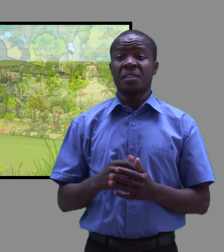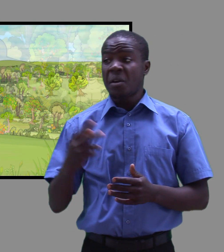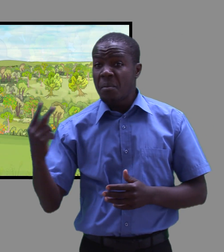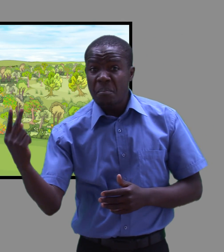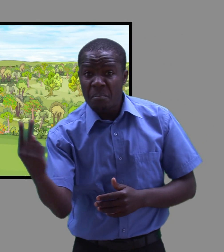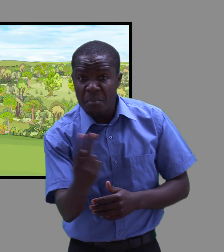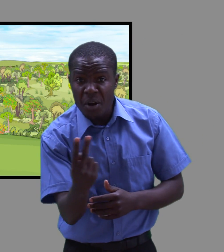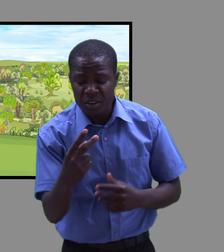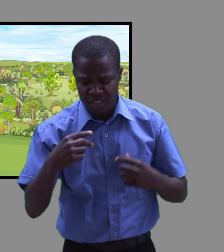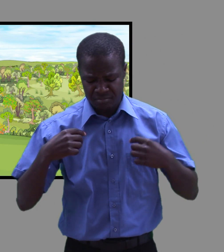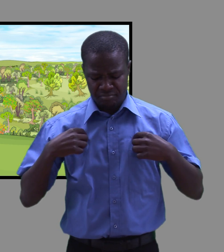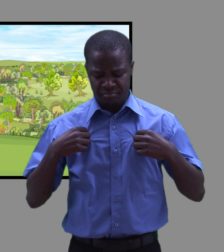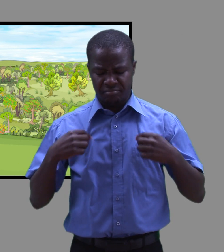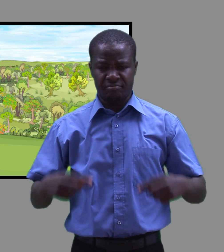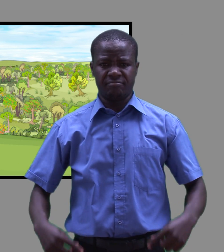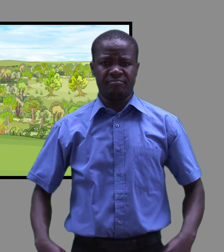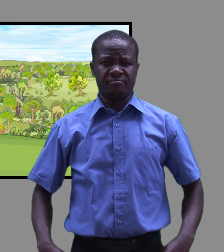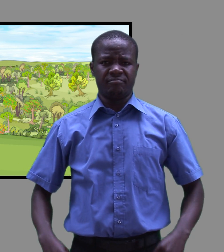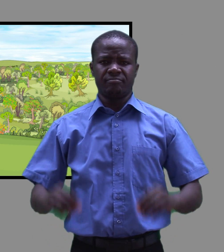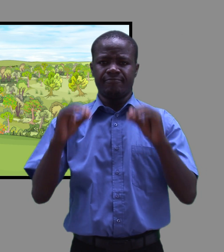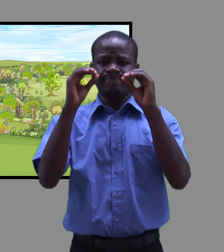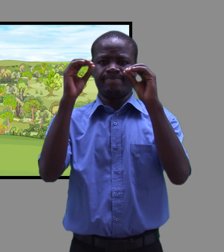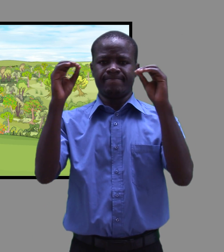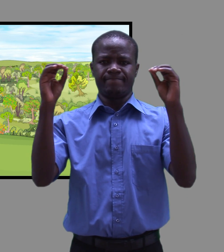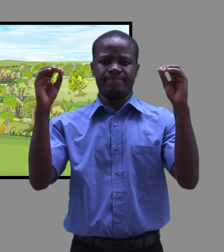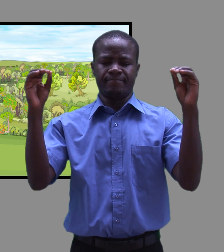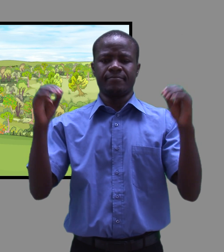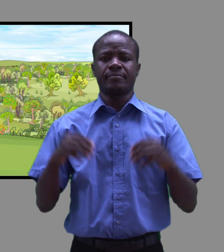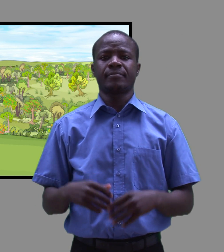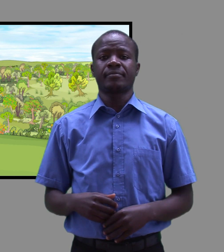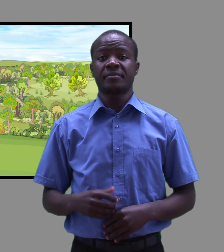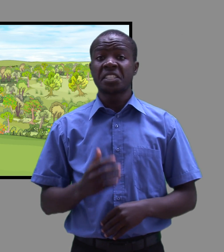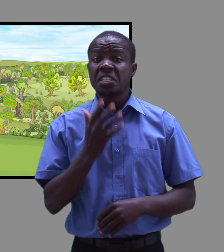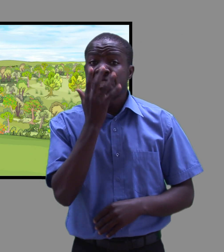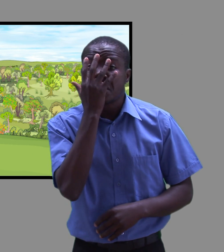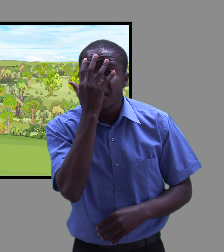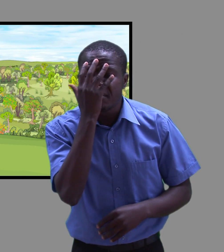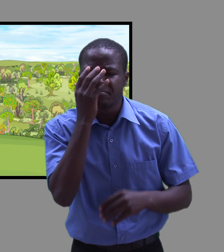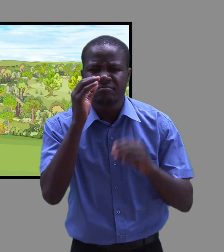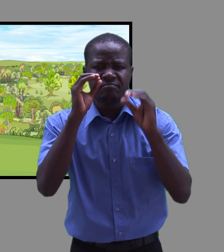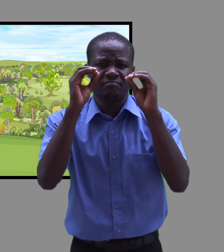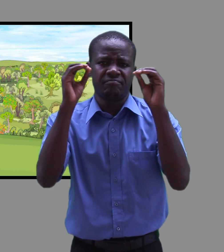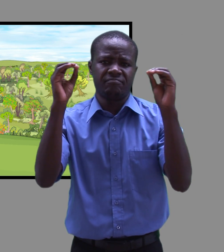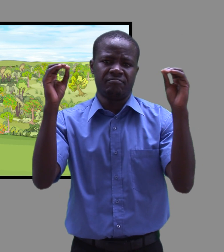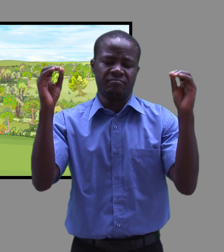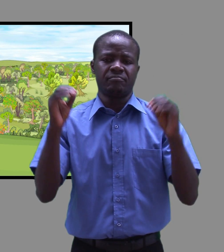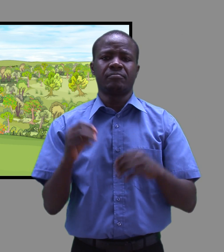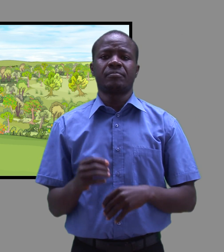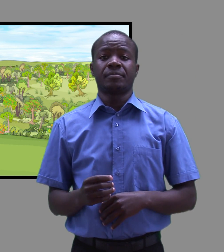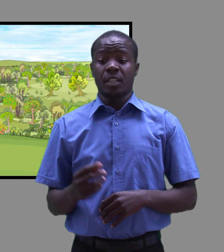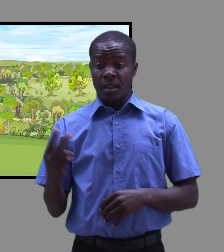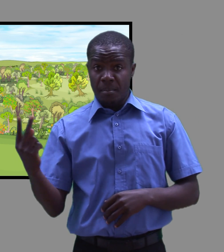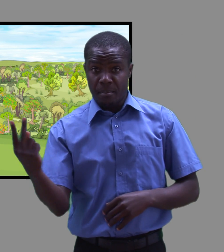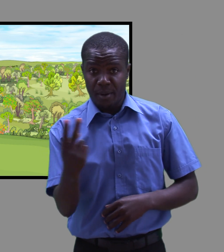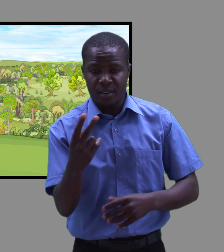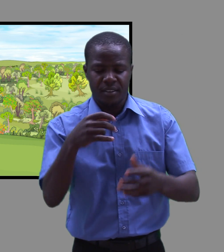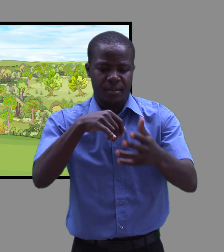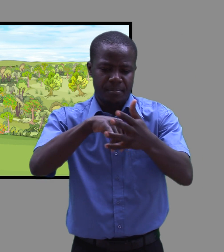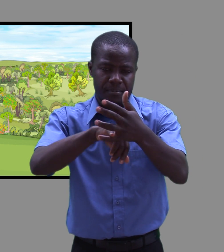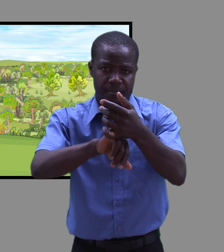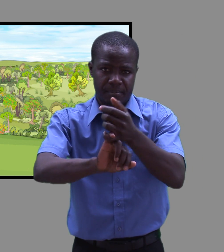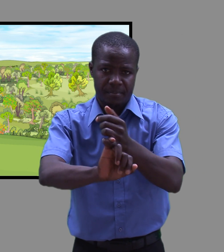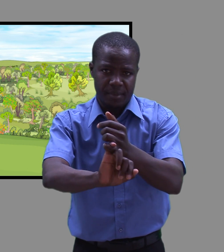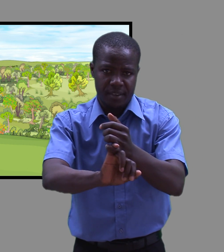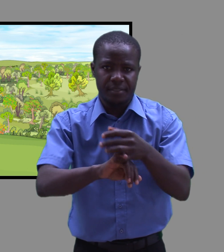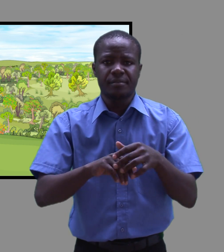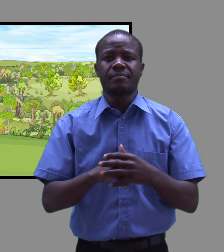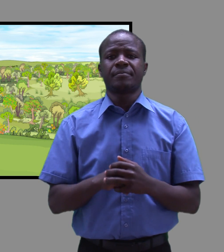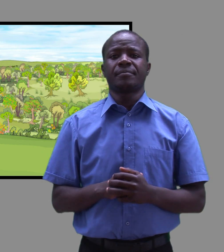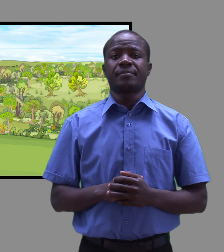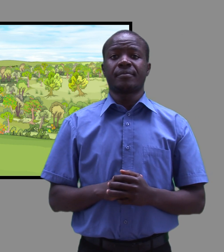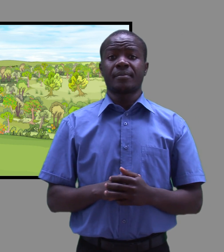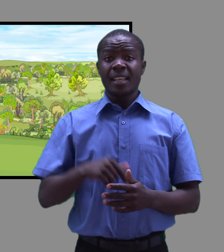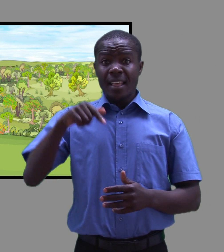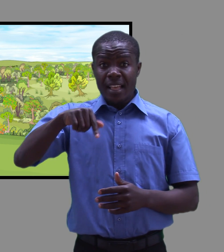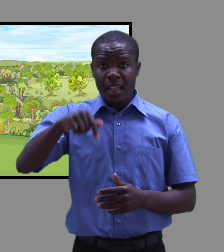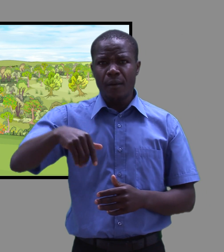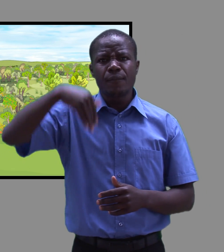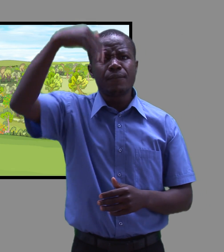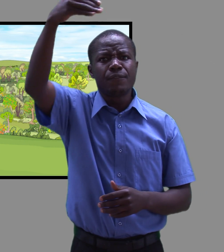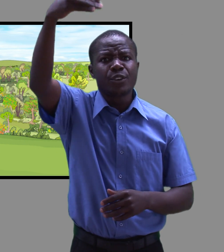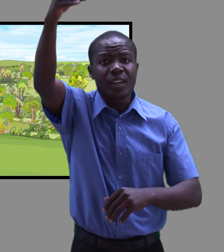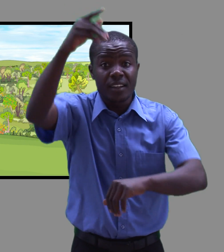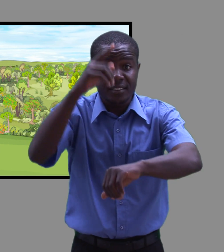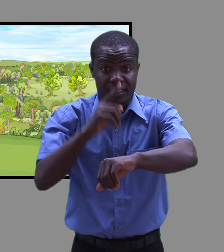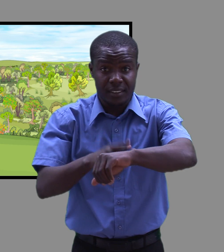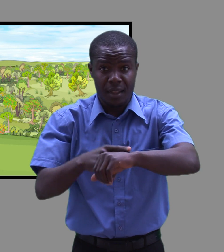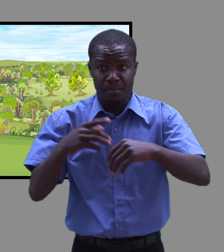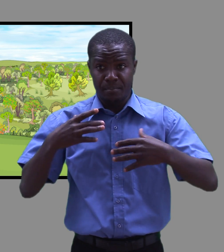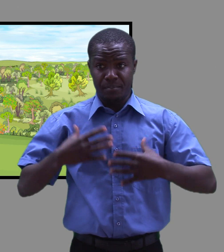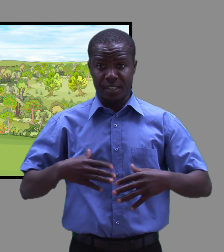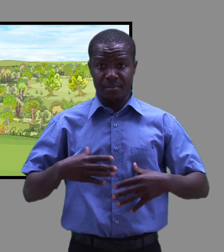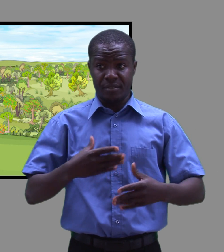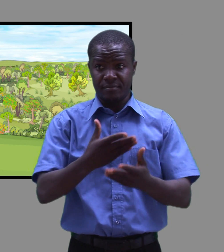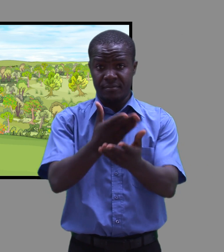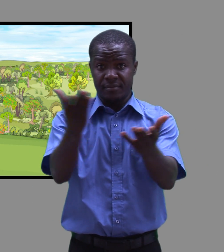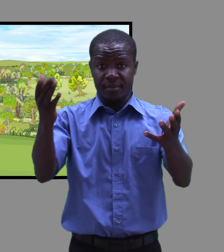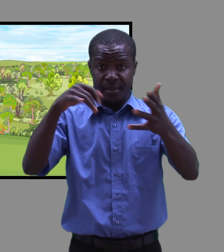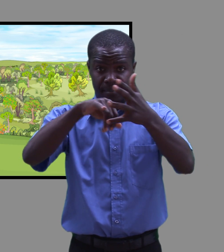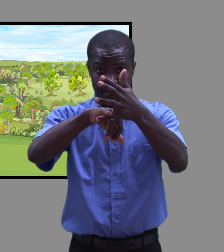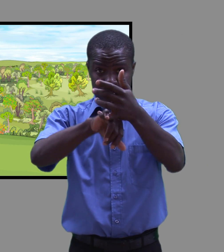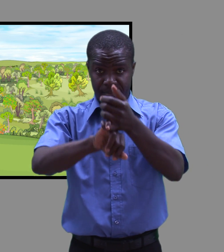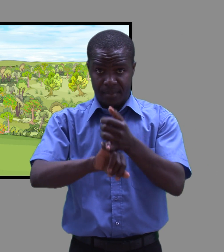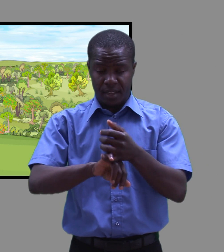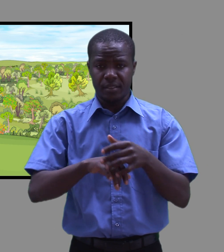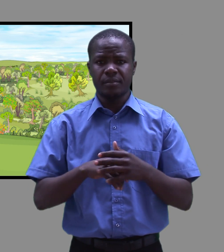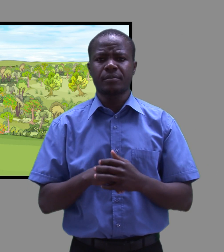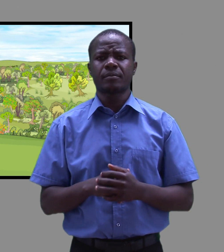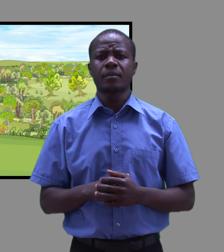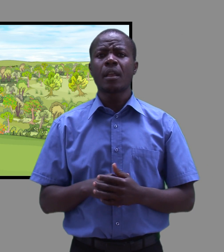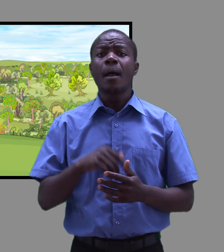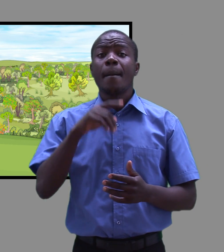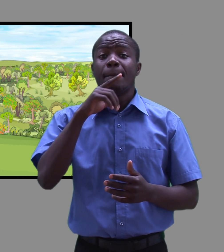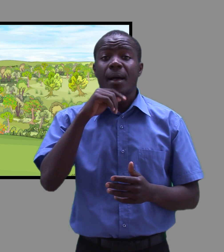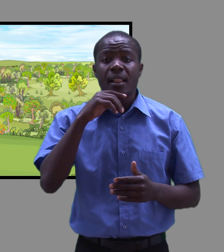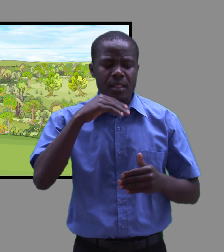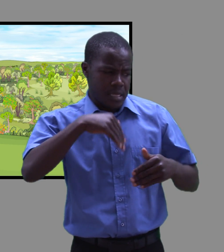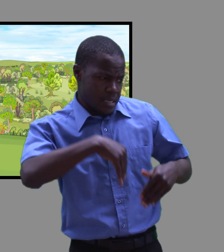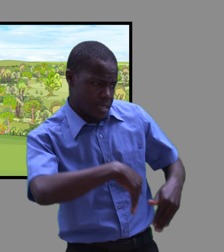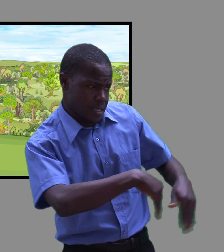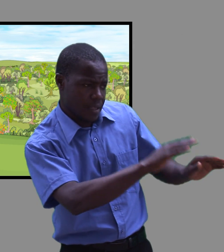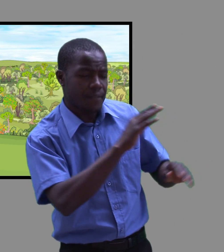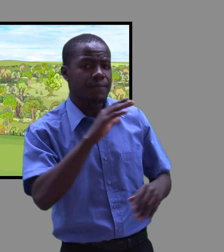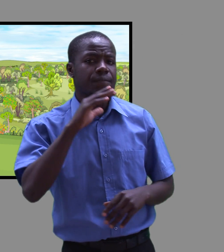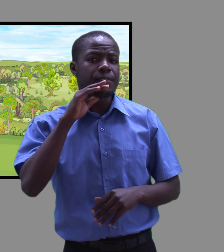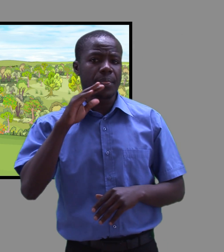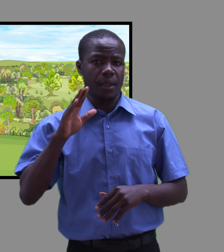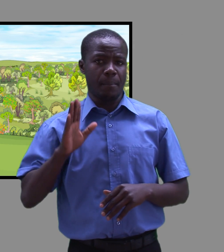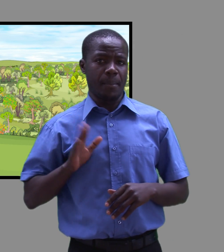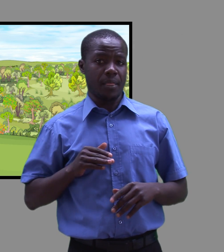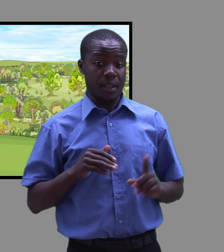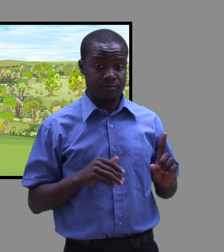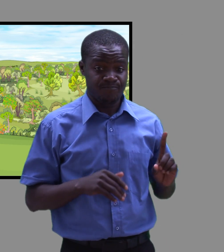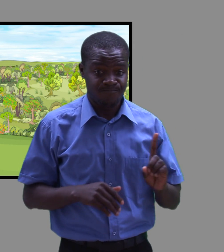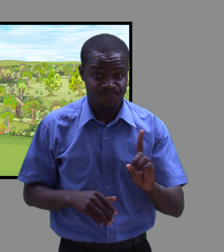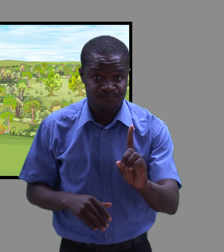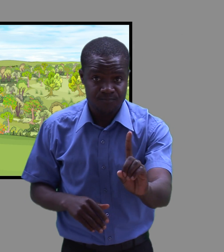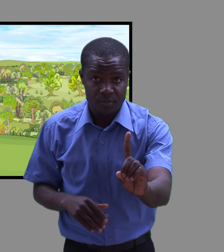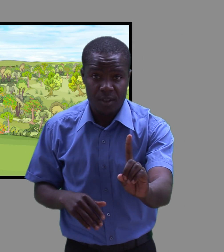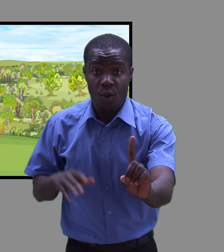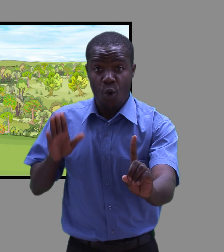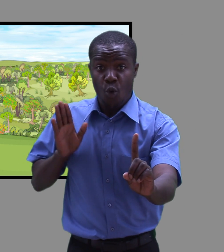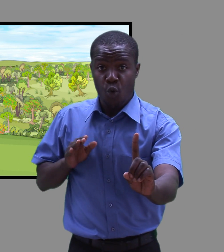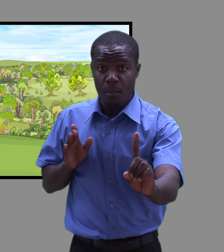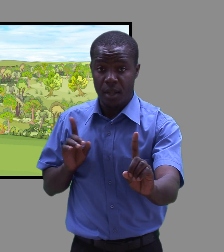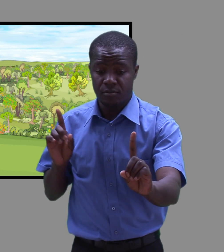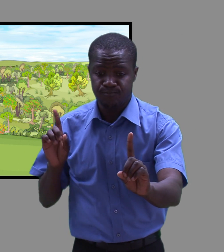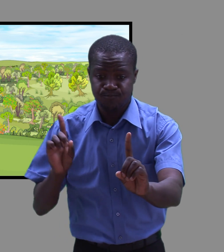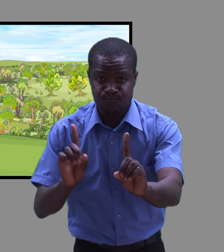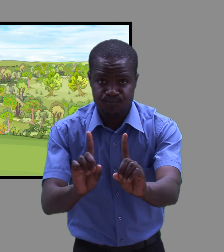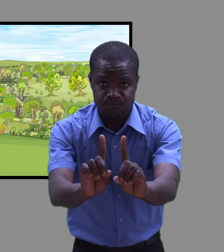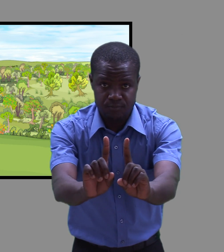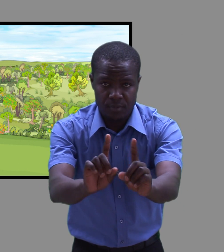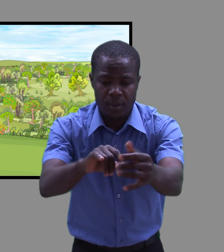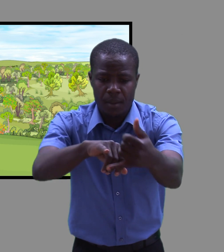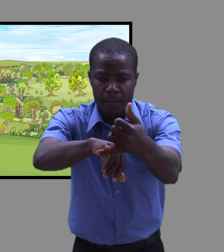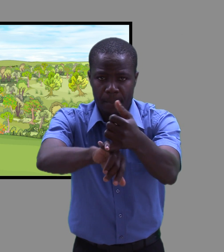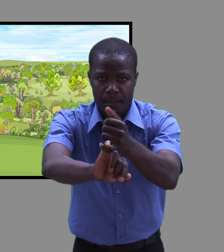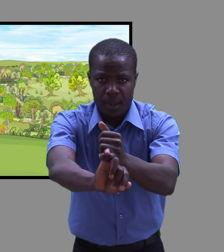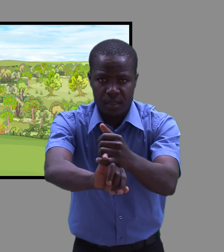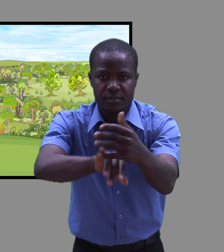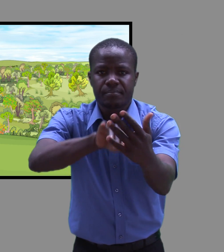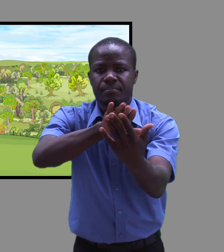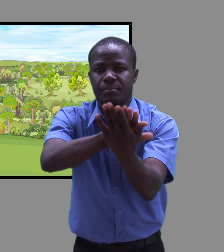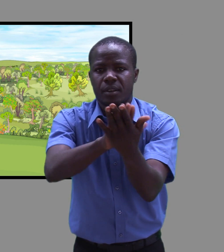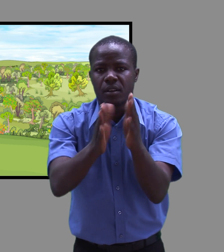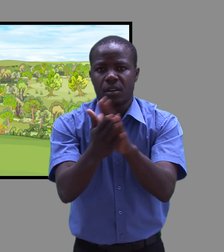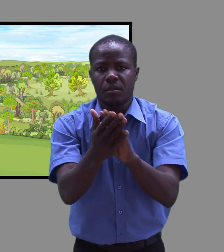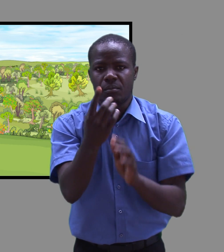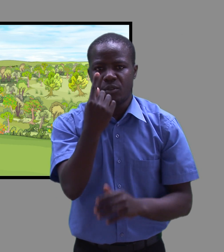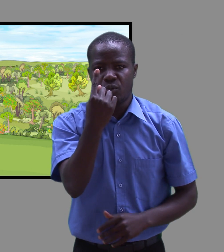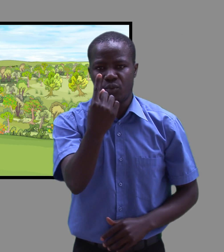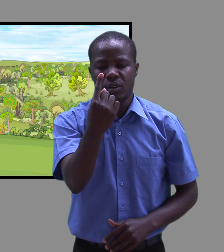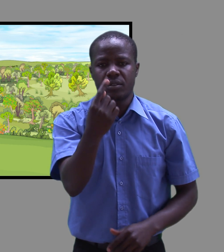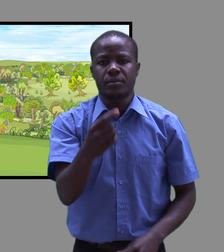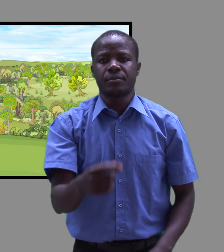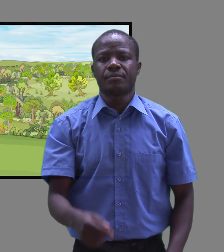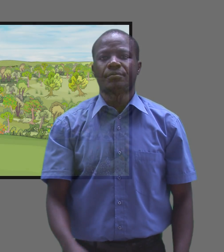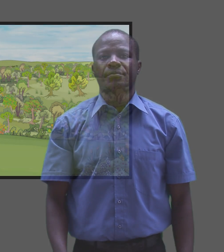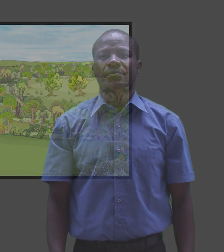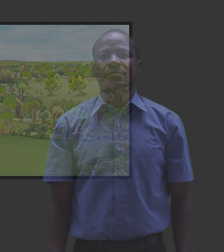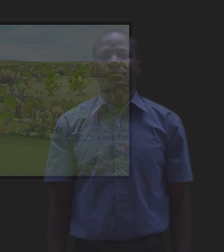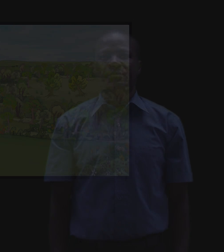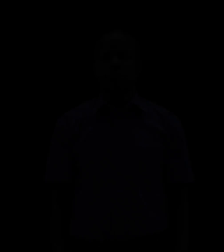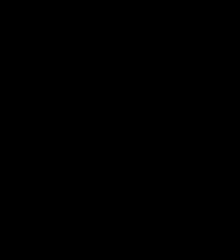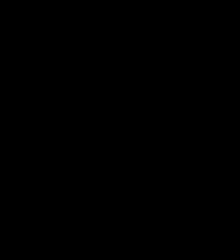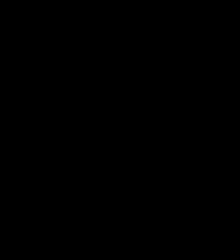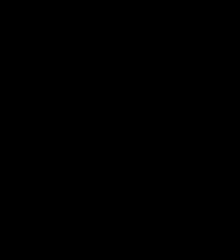For this reason a man will leave his father and mother and be united to his wife, and they will become one flesh. And the man and his wife were both naked, and they were not ashamed.